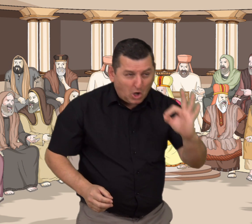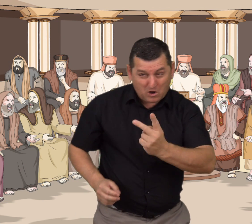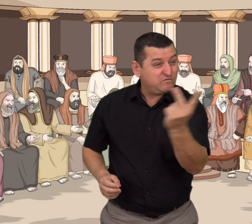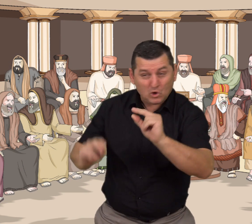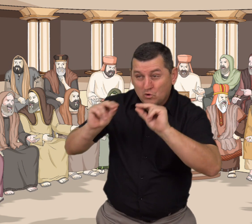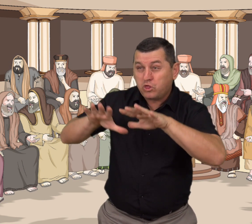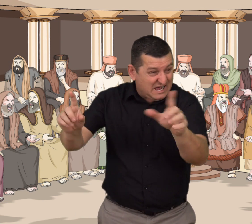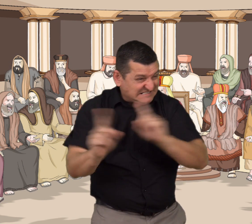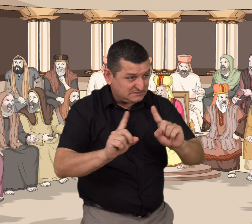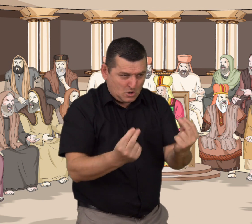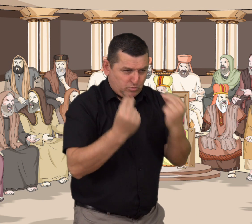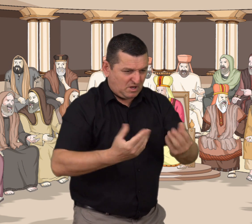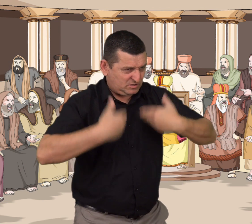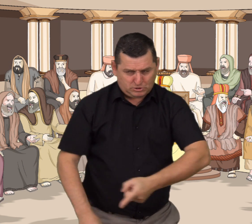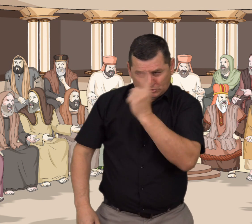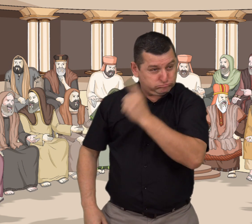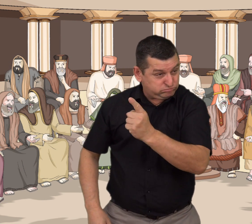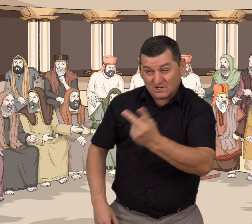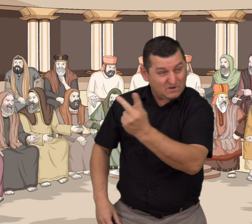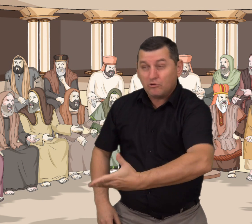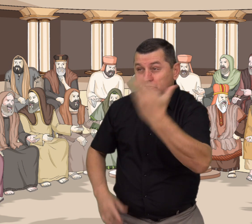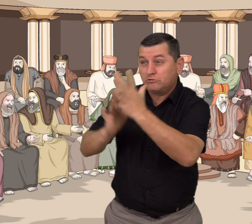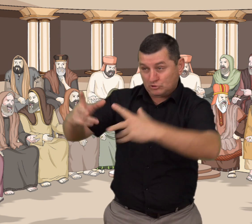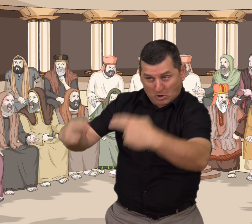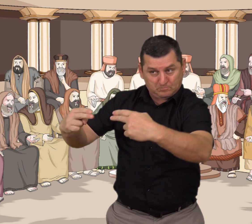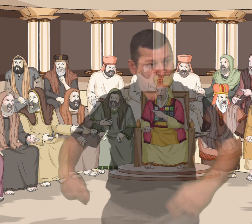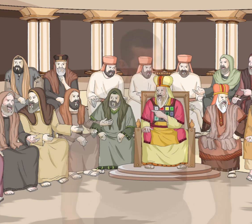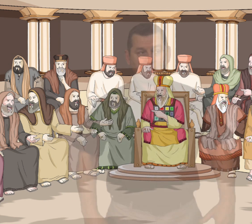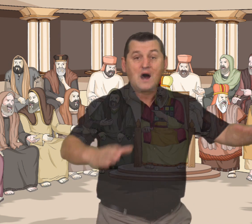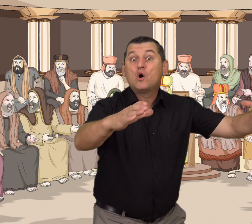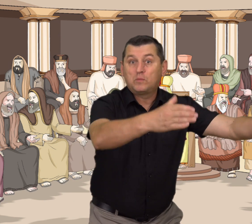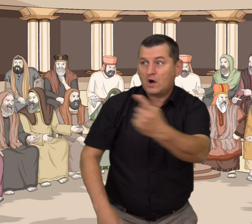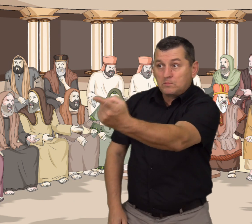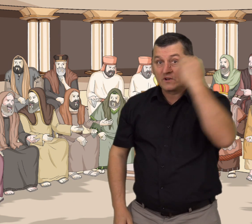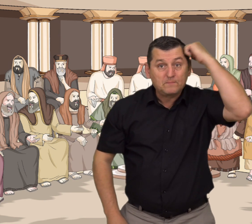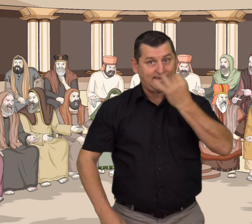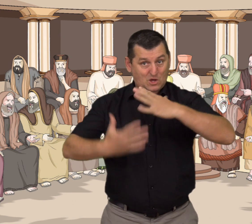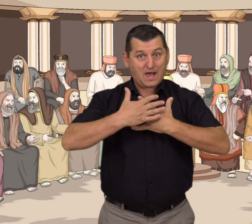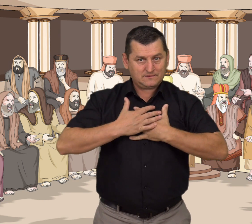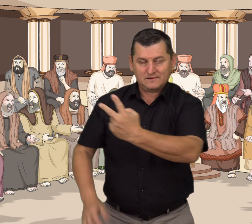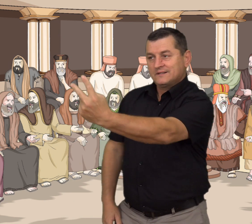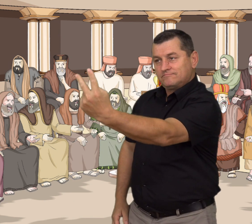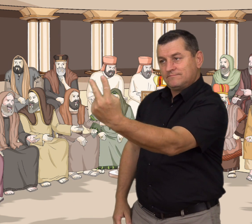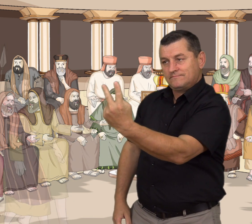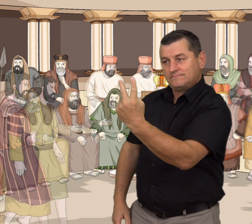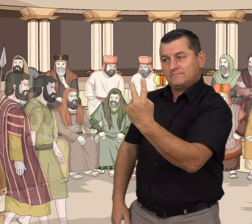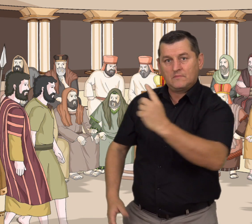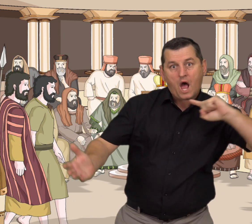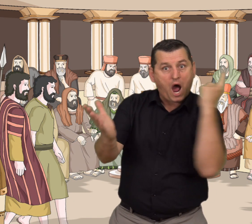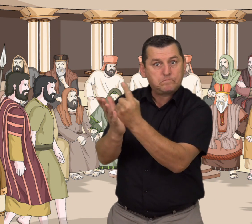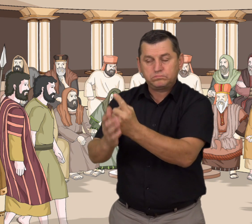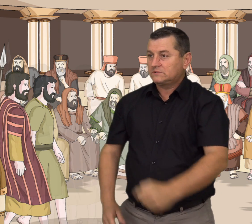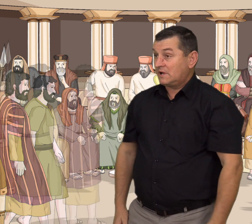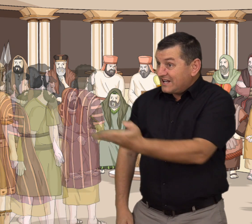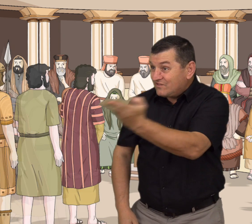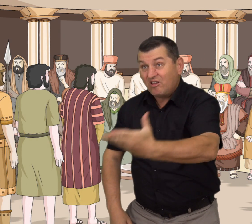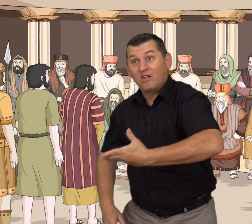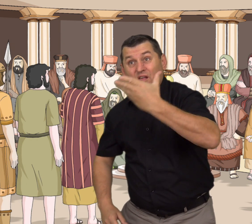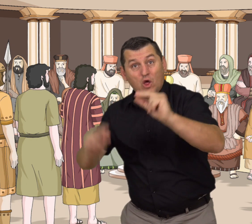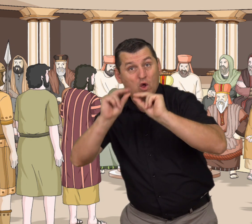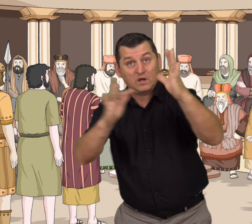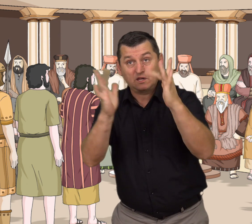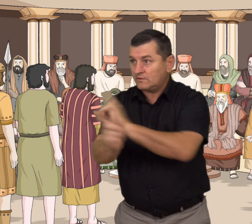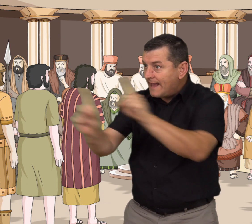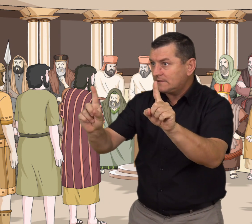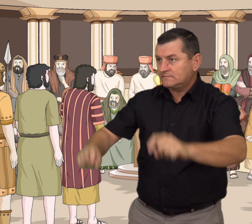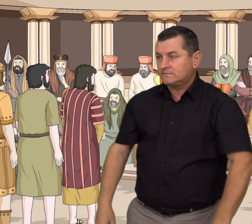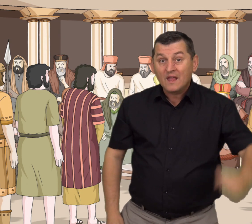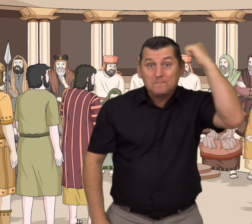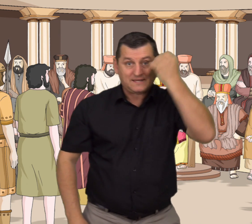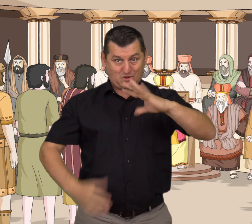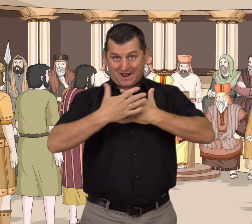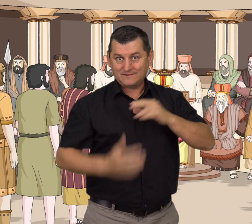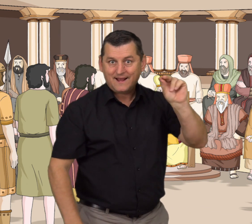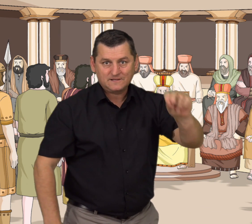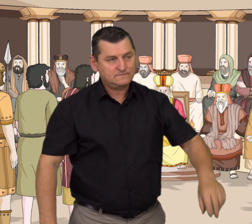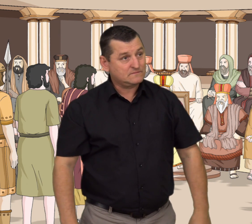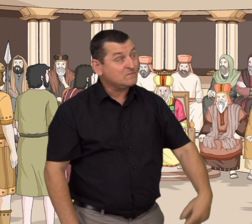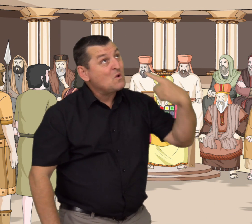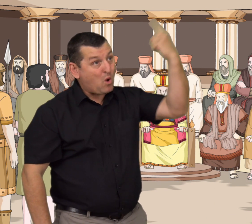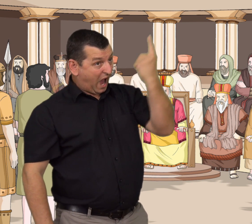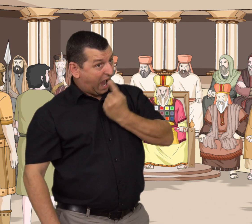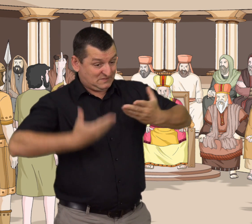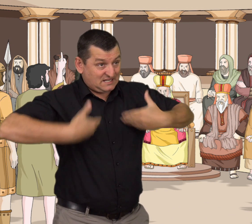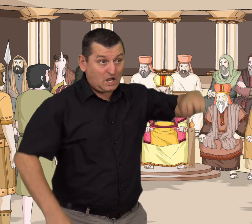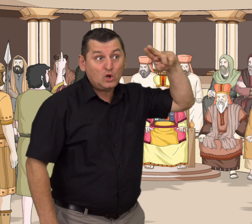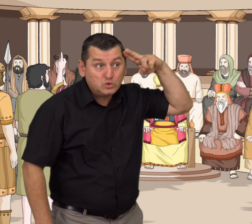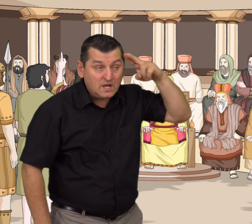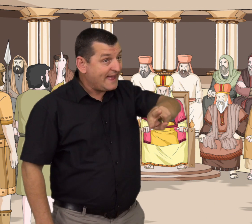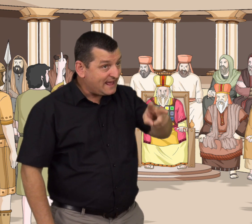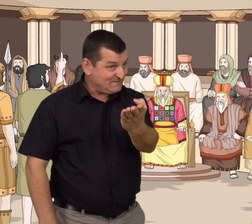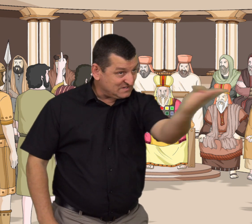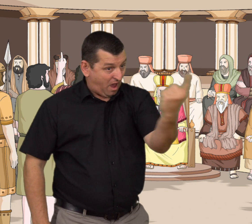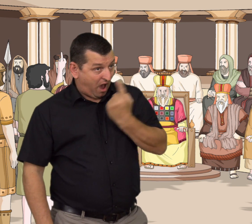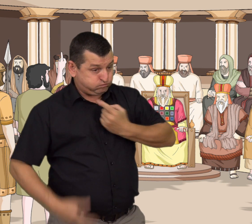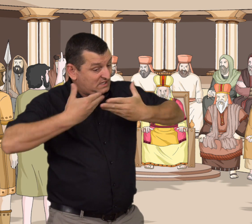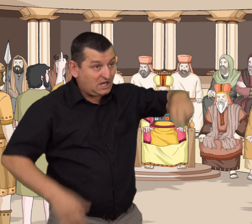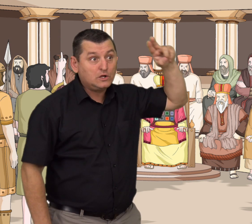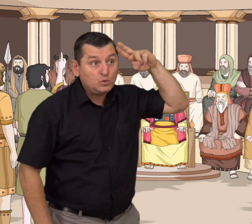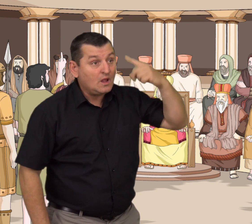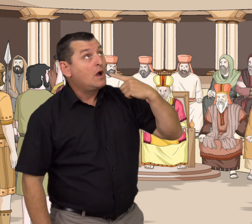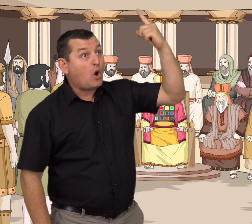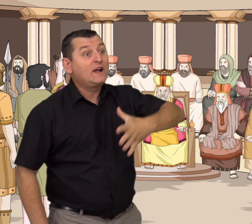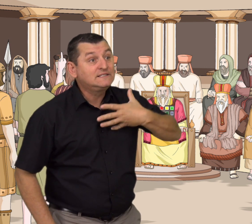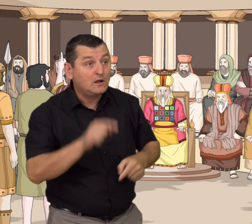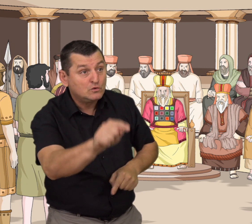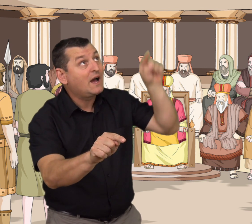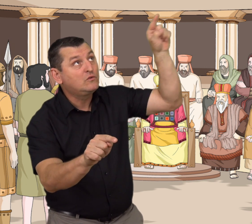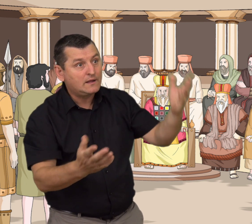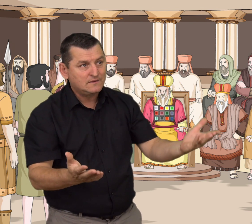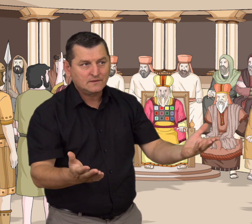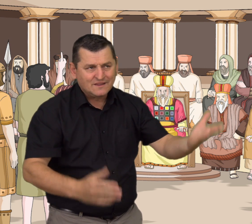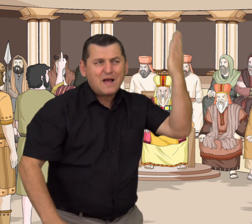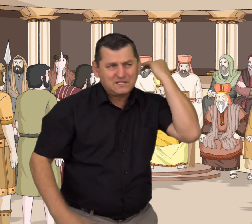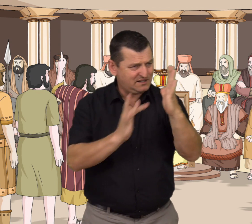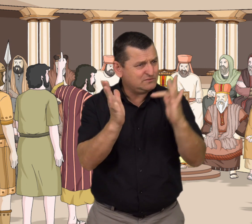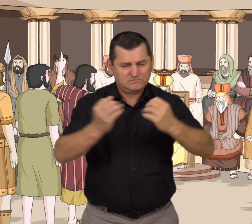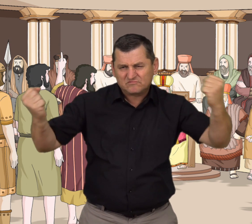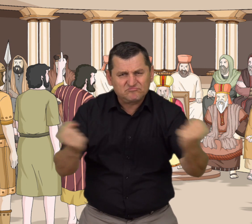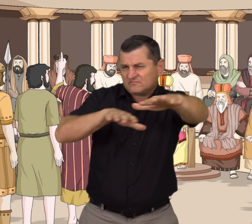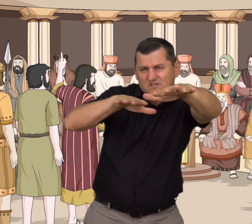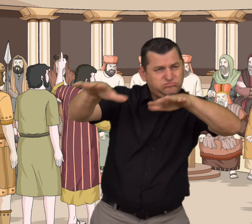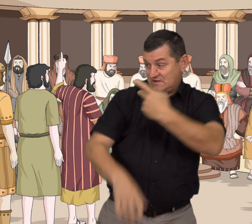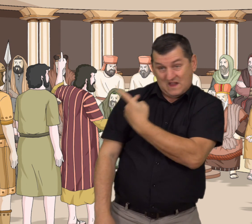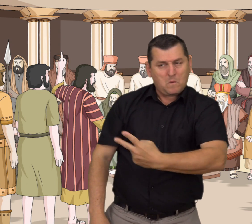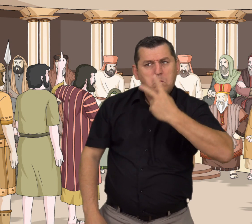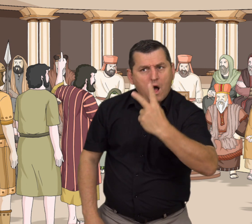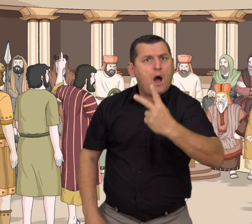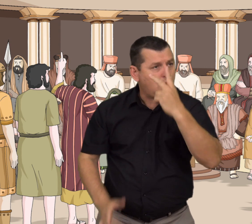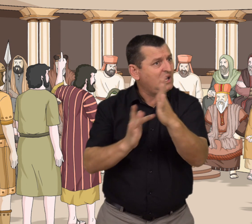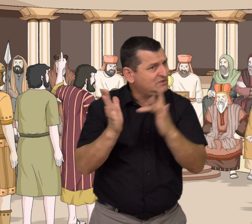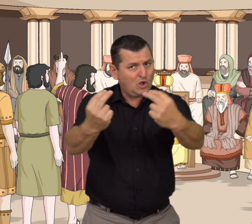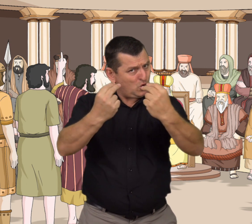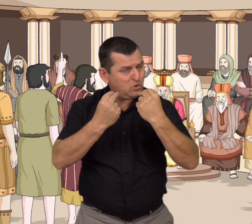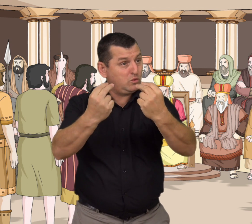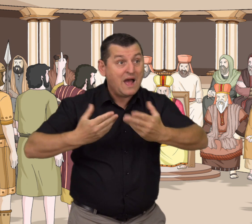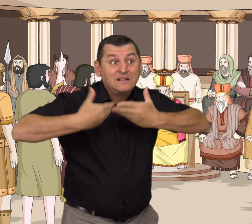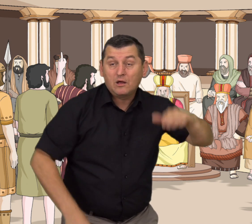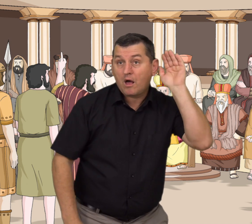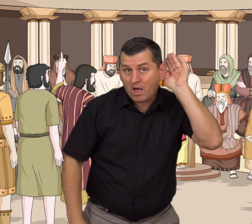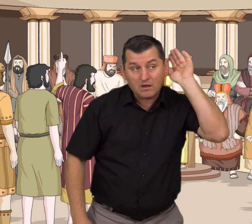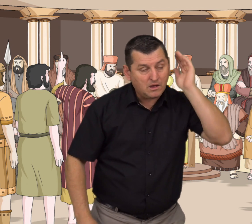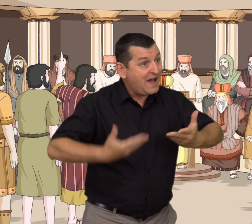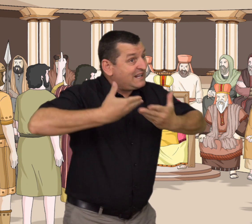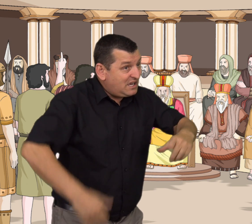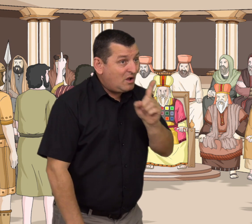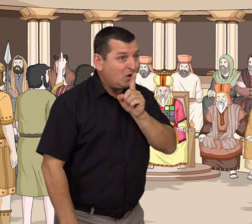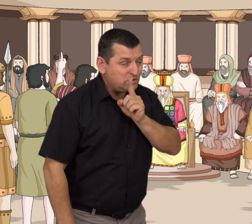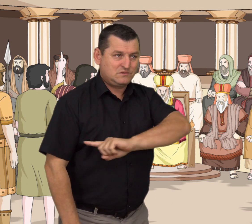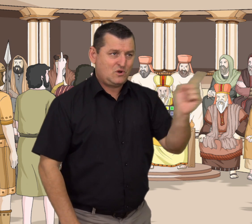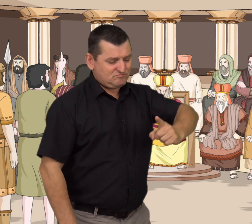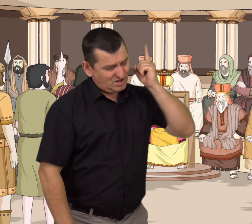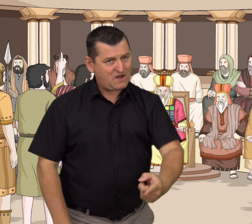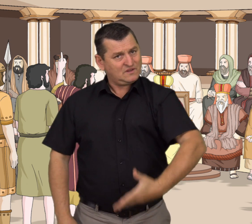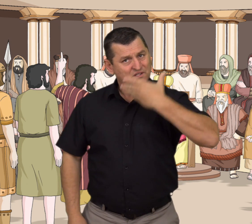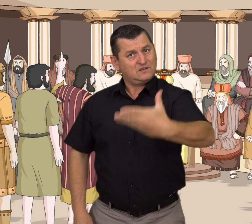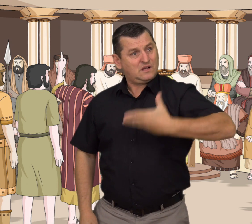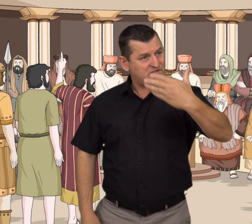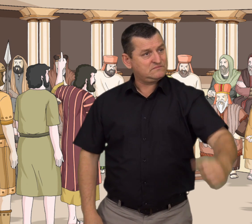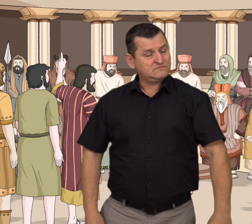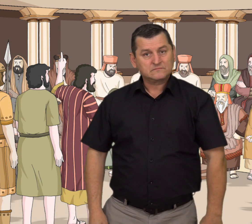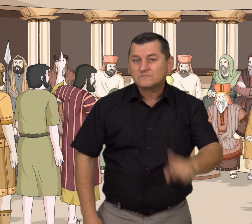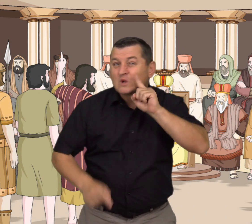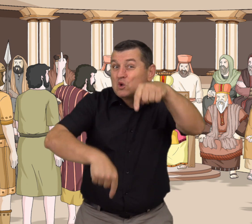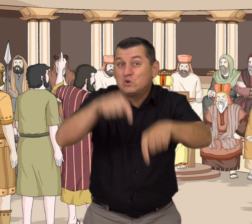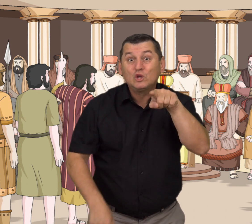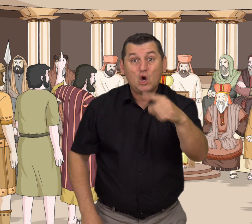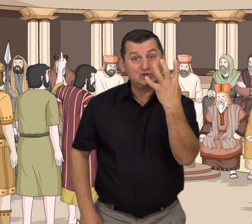But to keep this message from spreading any further among the people, we must warn them not to speak to anyone in this name.” Then they called them in again and commanded them not to speak or teach at all in the name of Jesus.